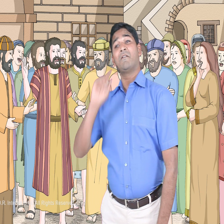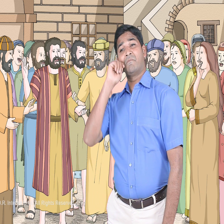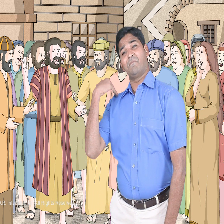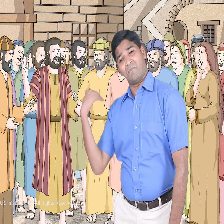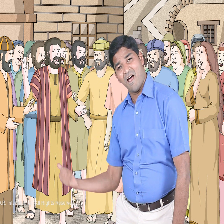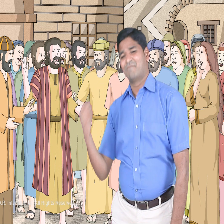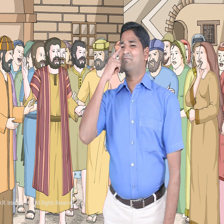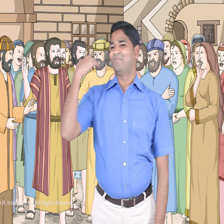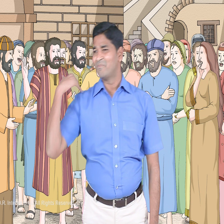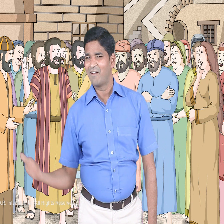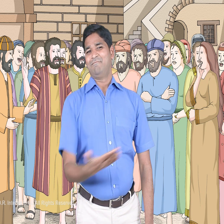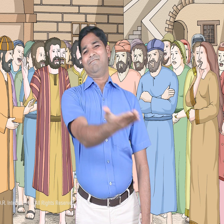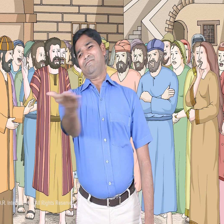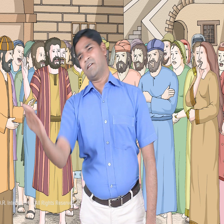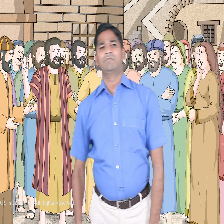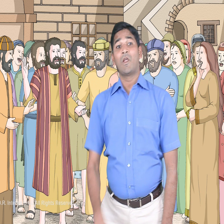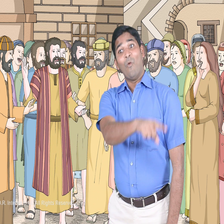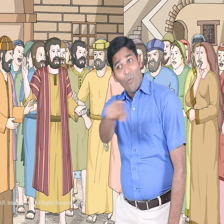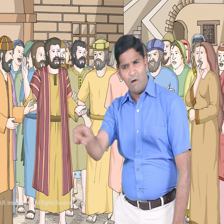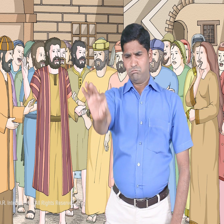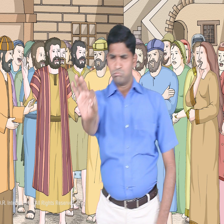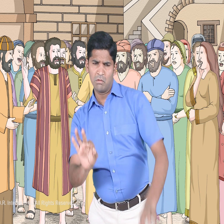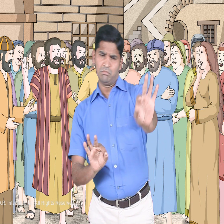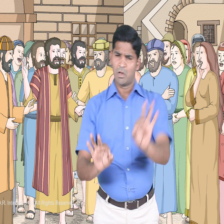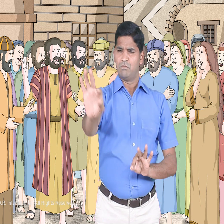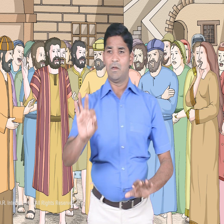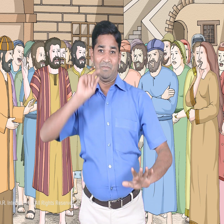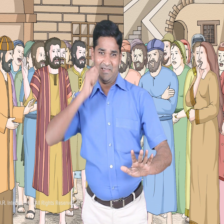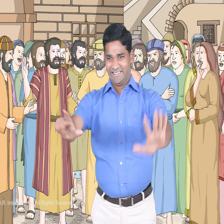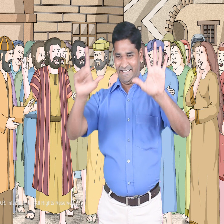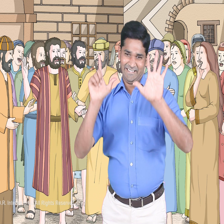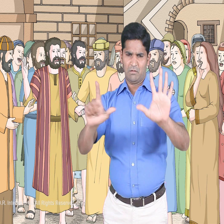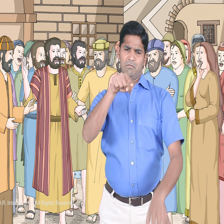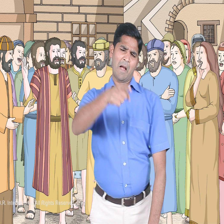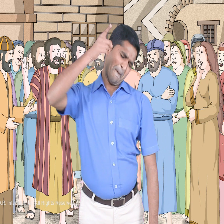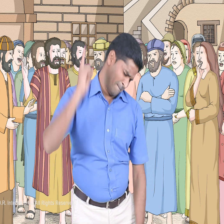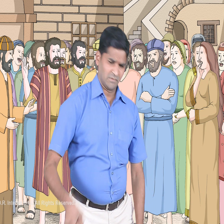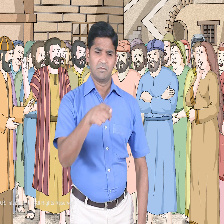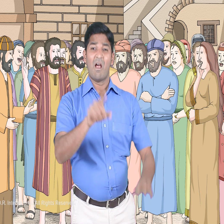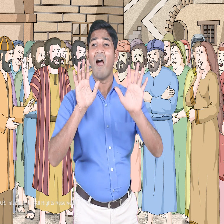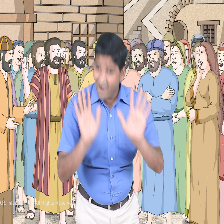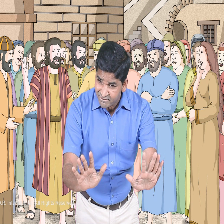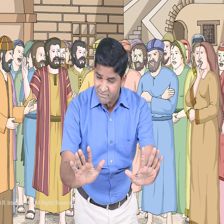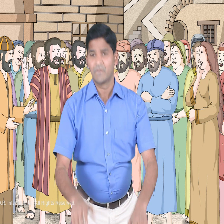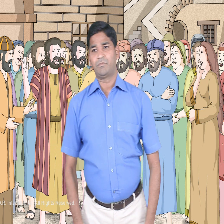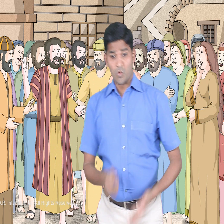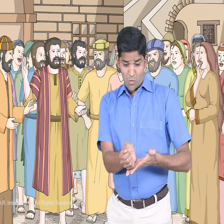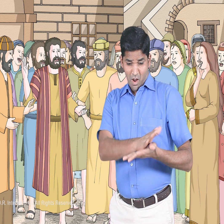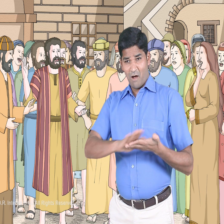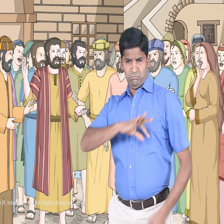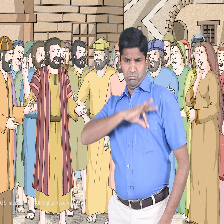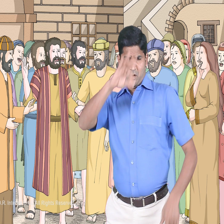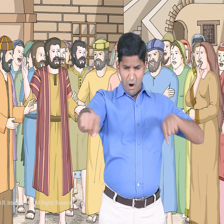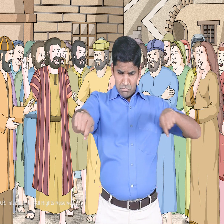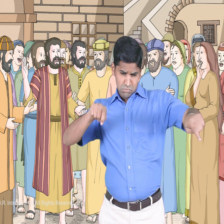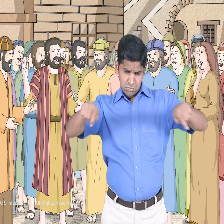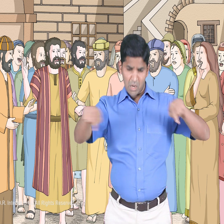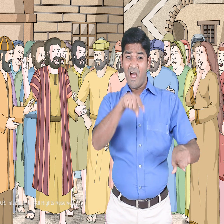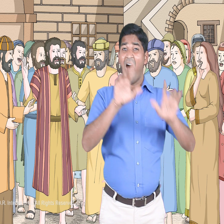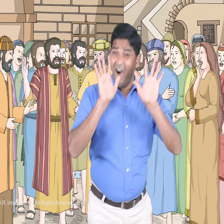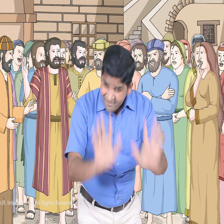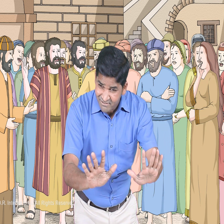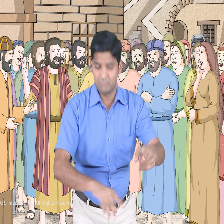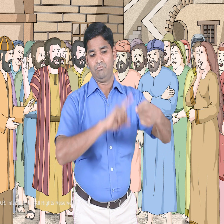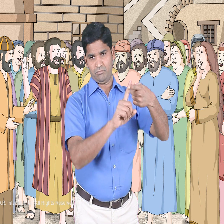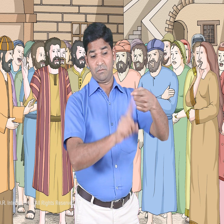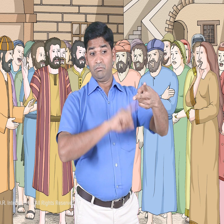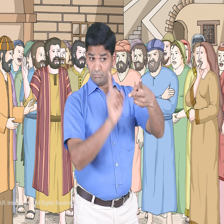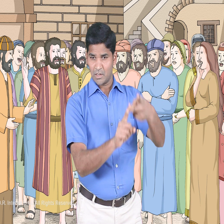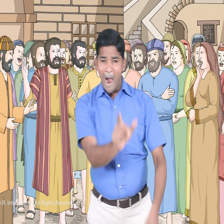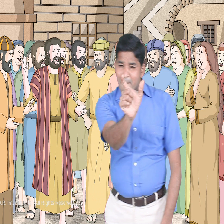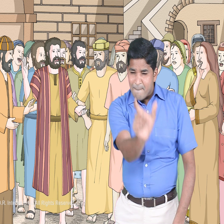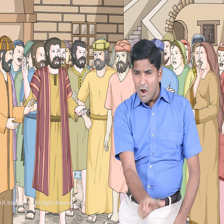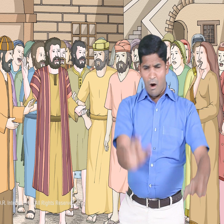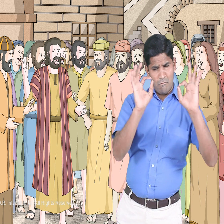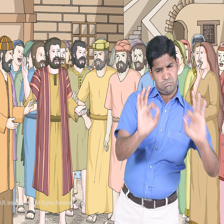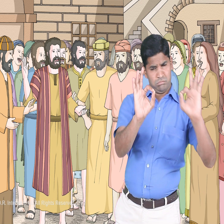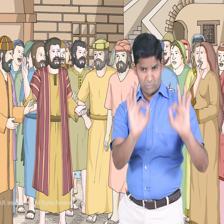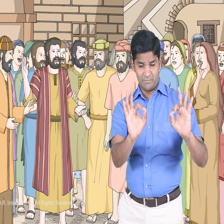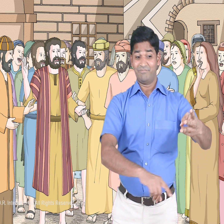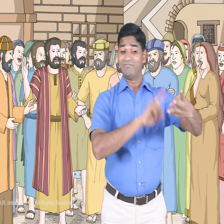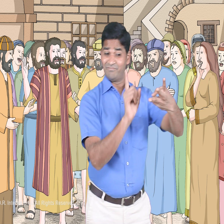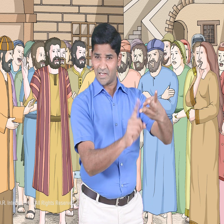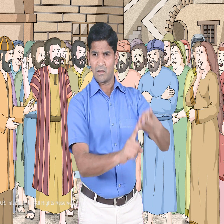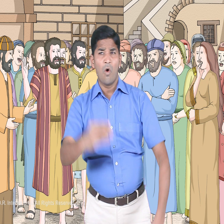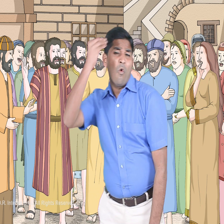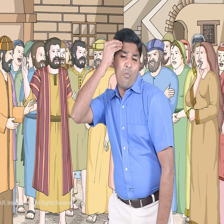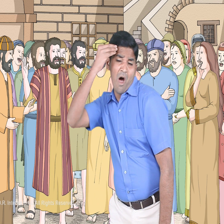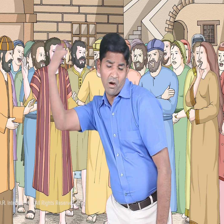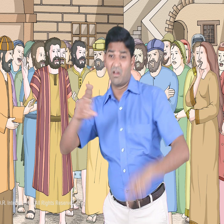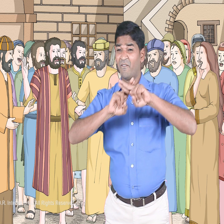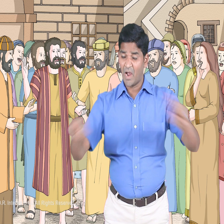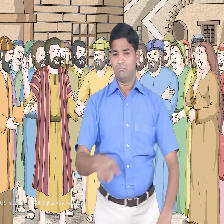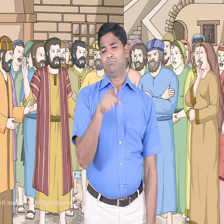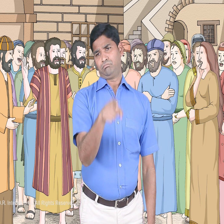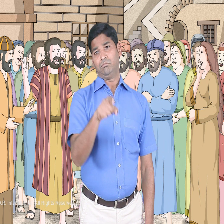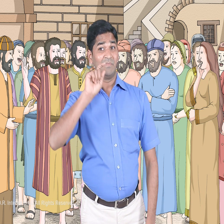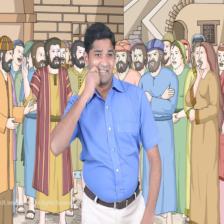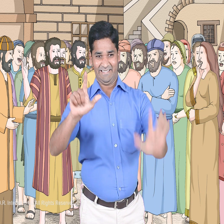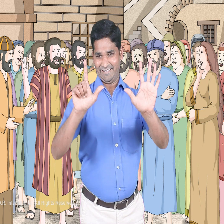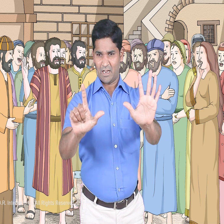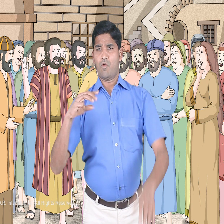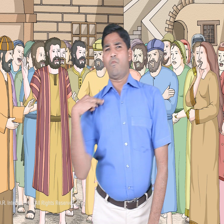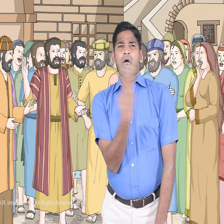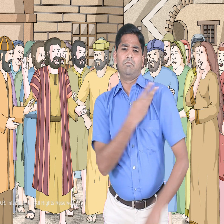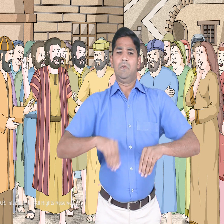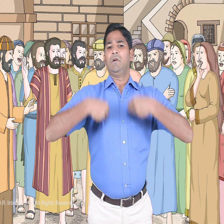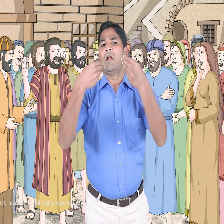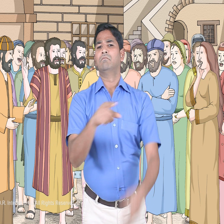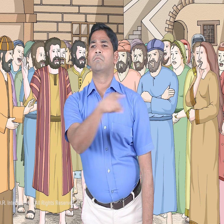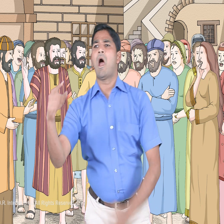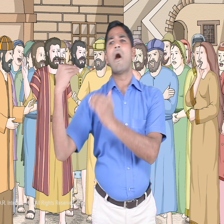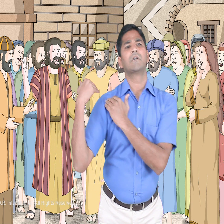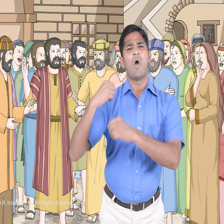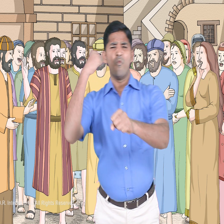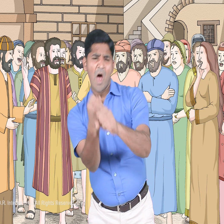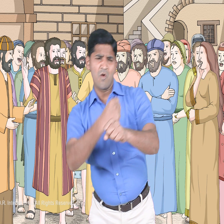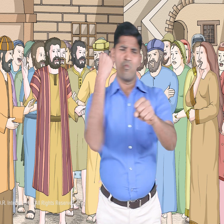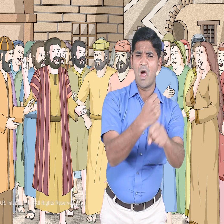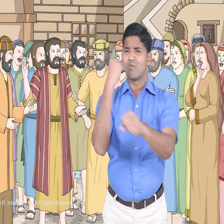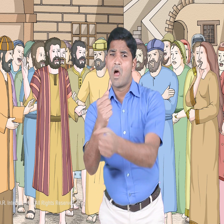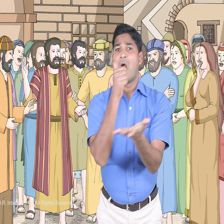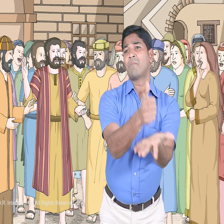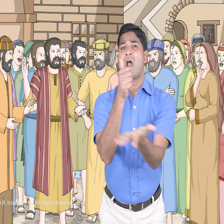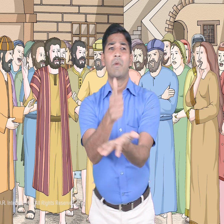Therefore, brothers, select from among you seven men confirmed to be full of the Spirit and wisdom.